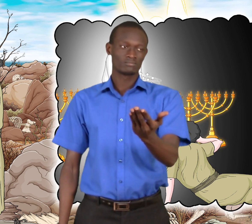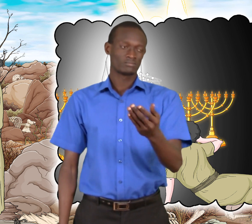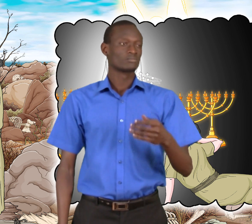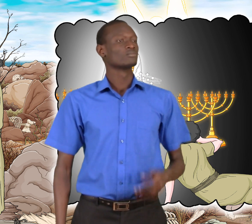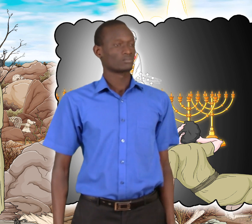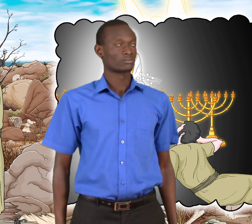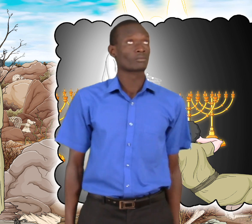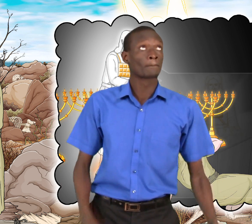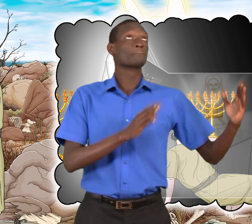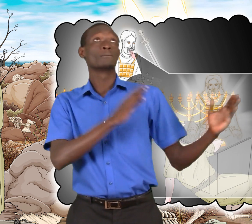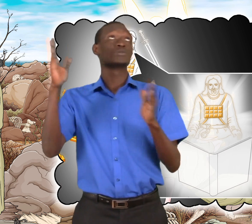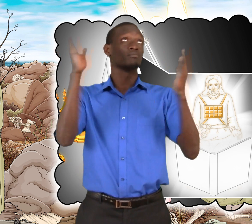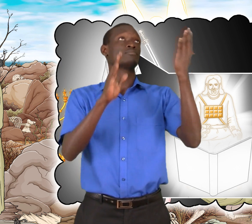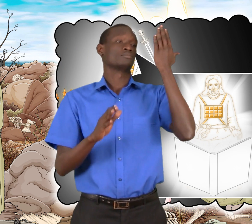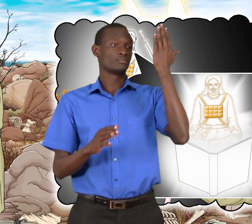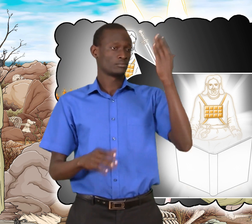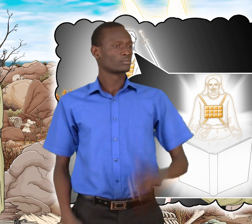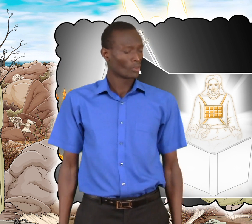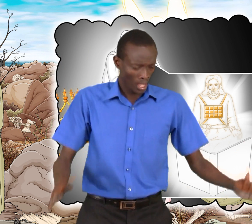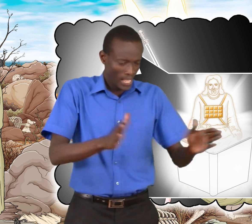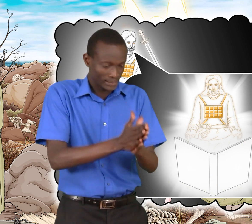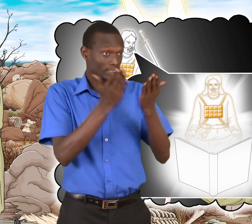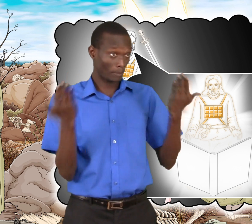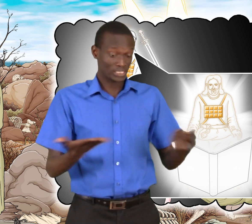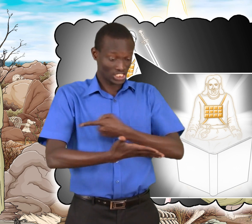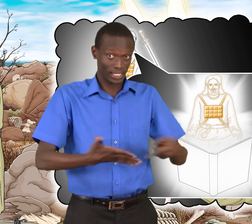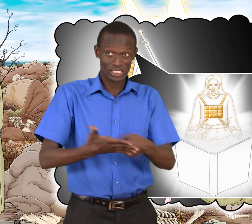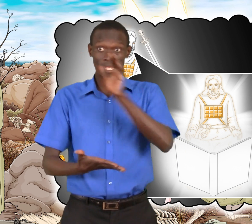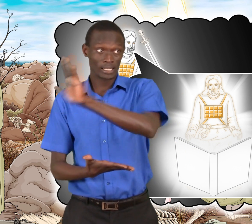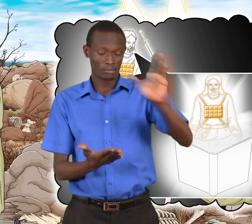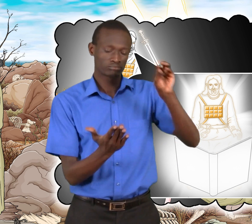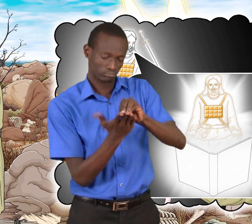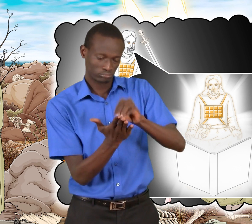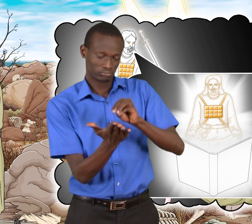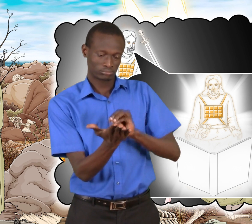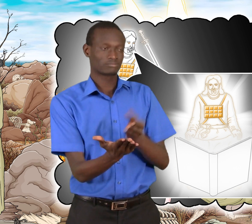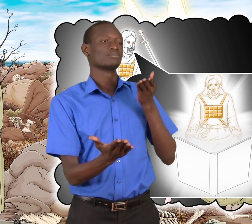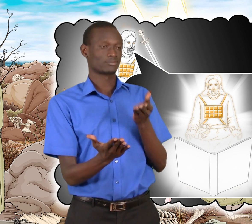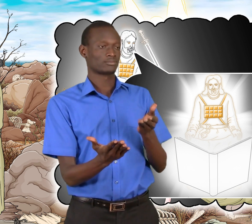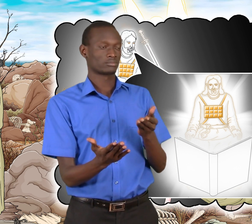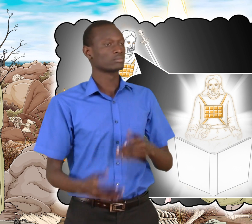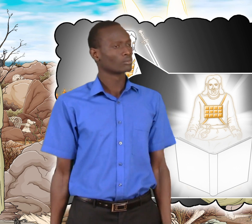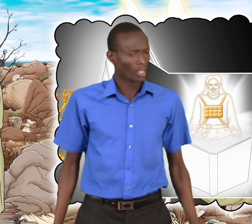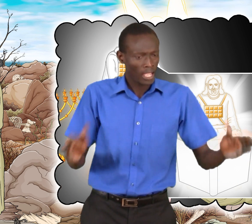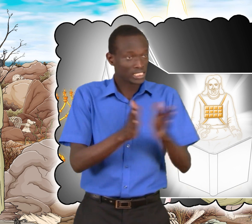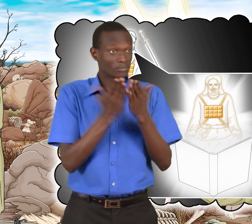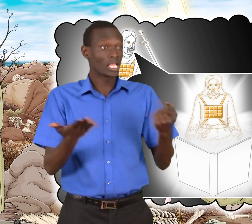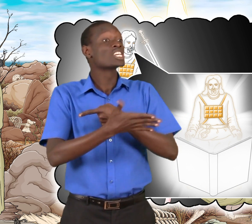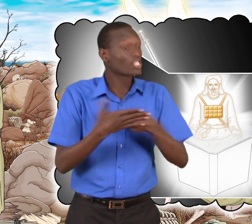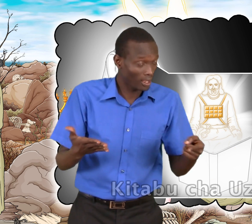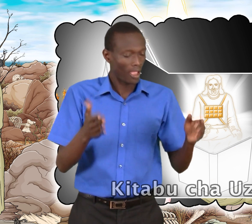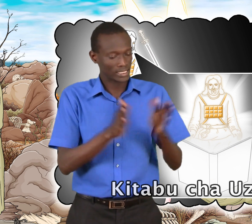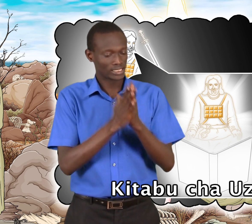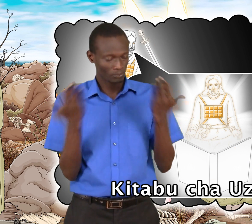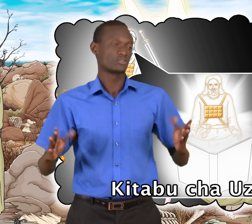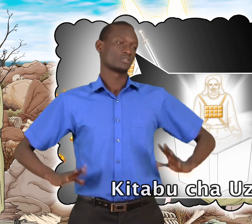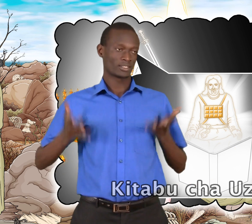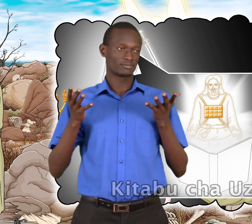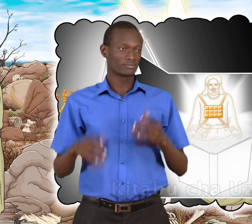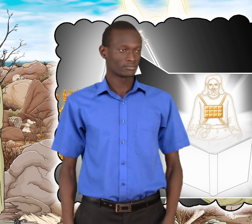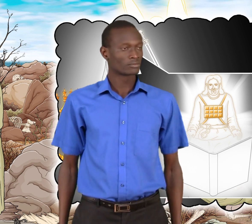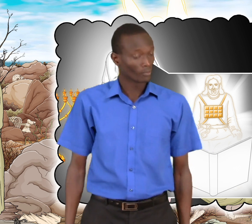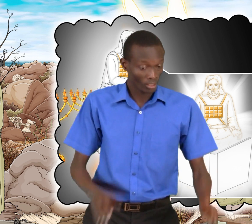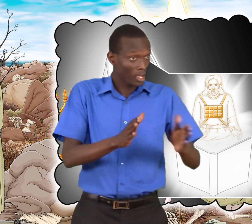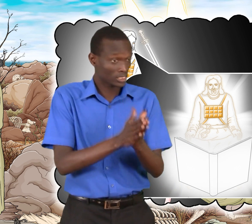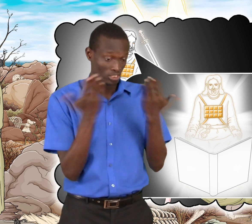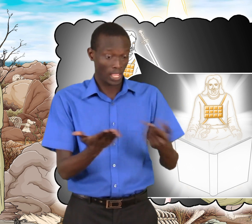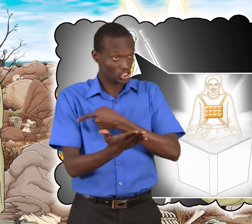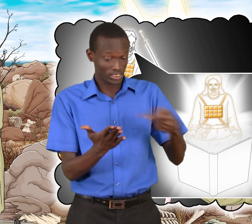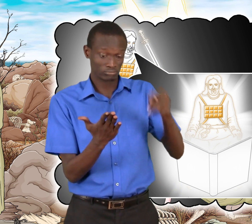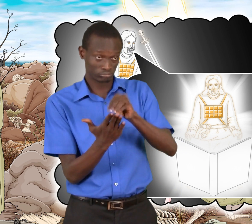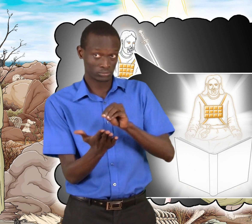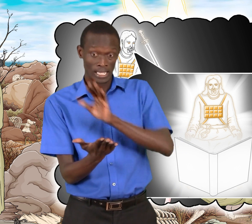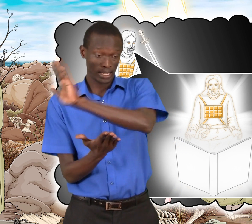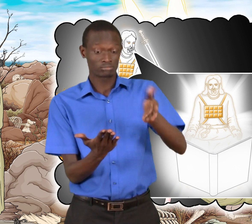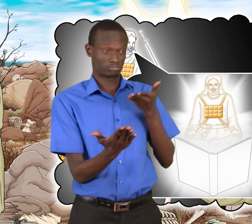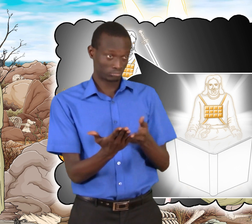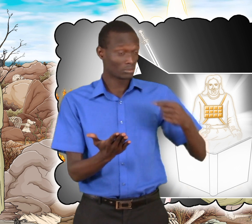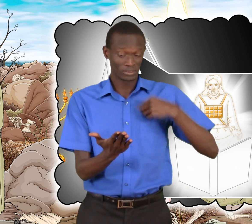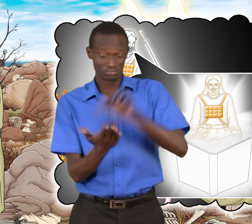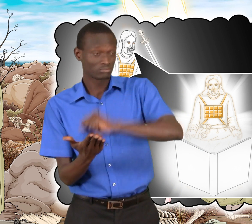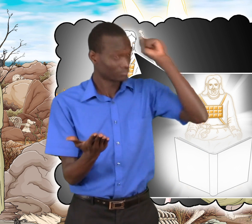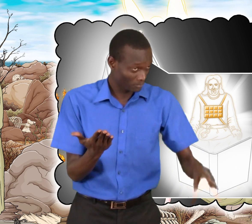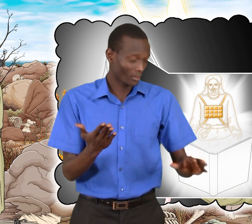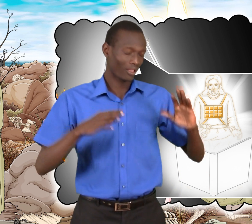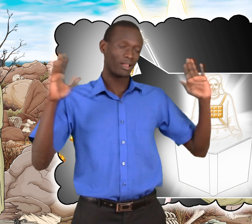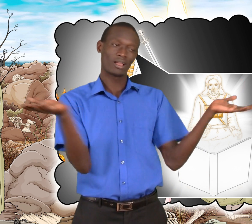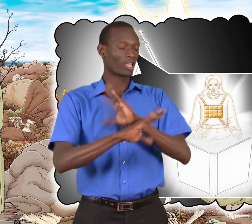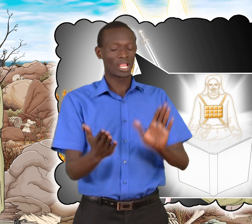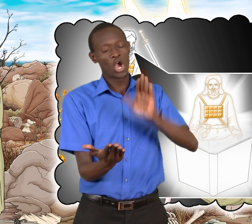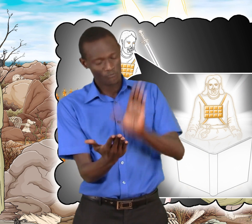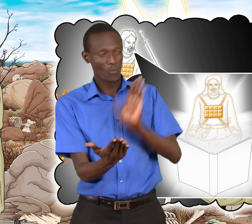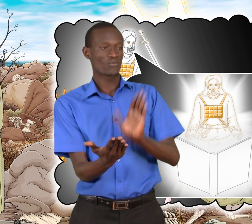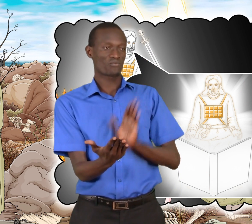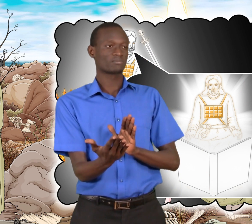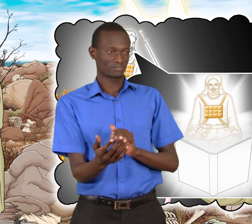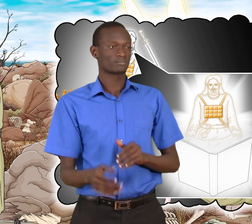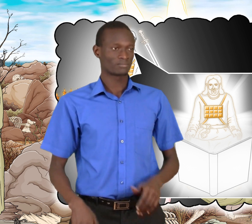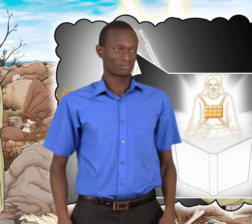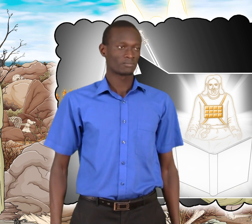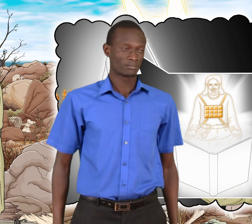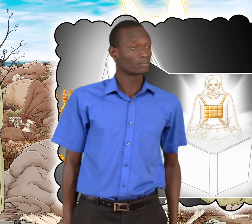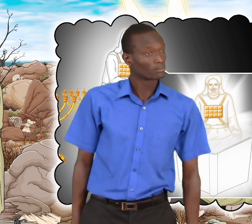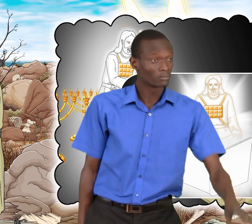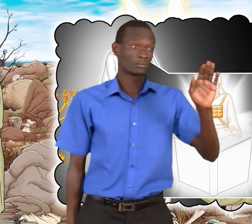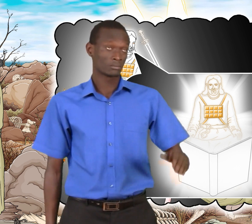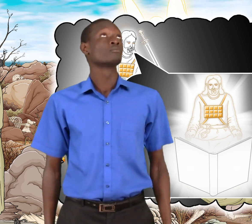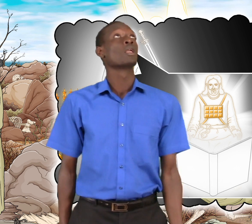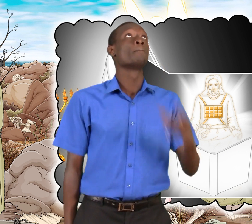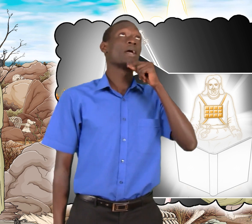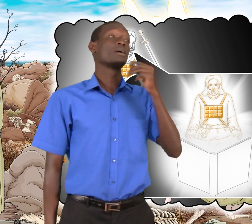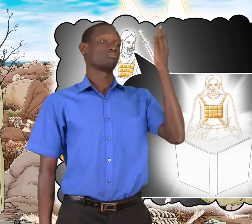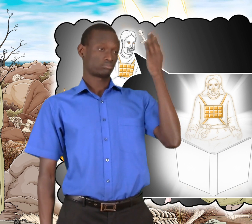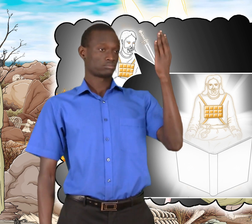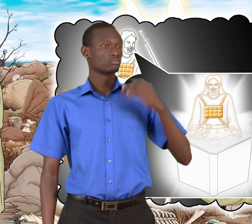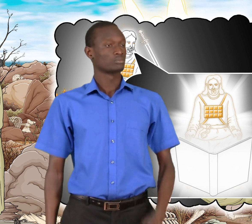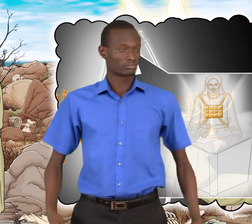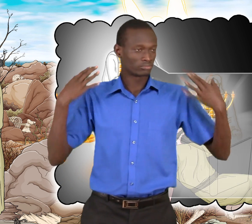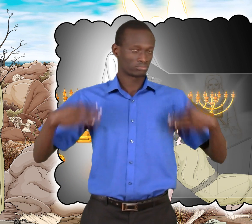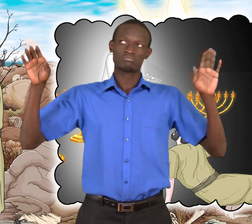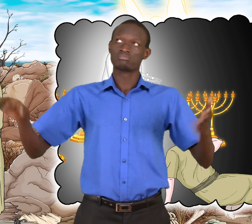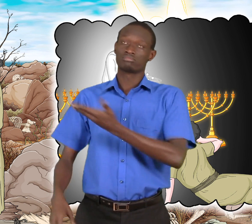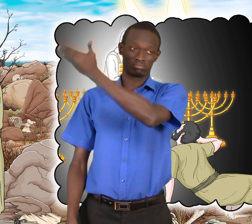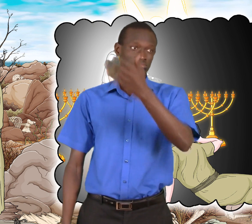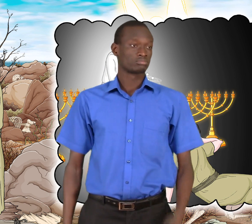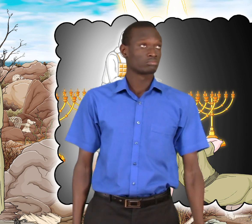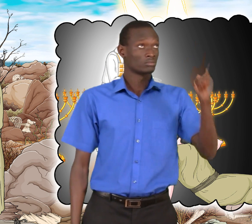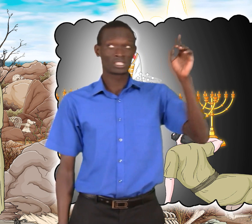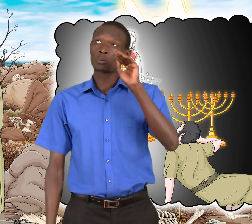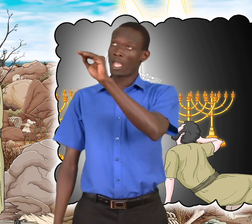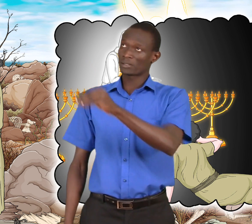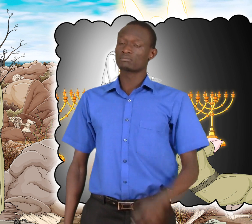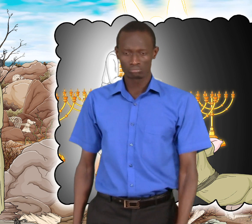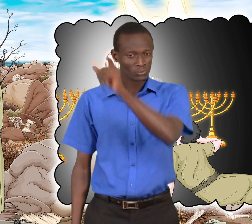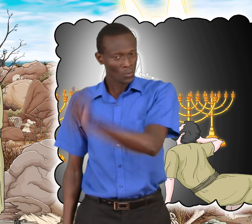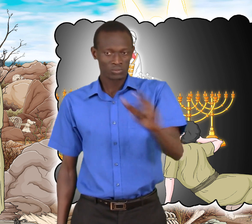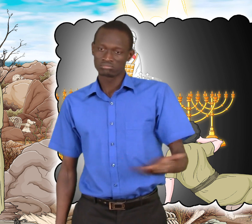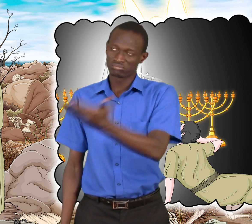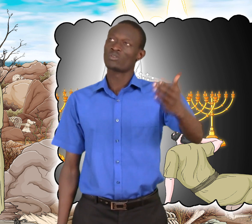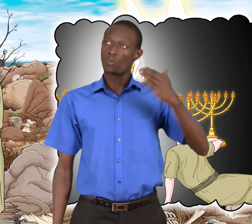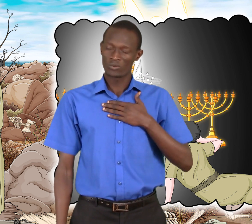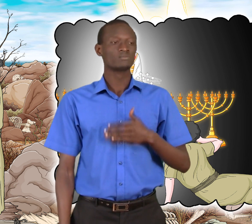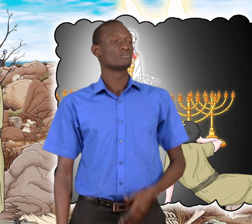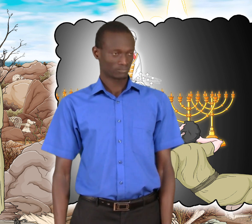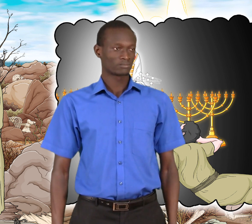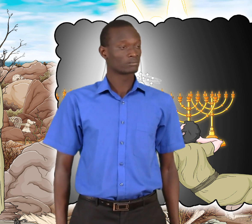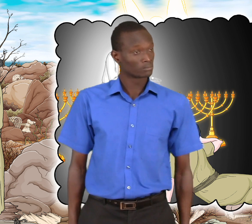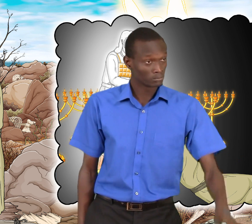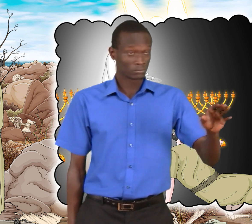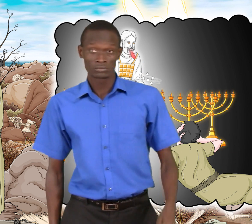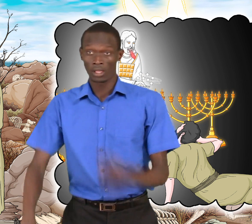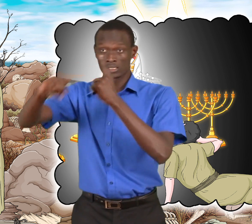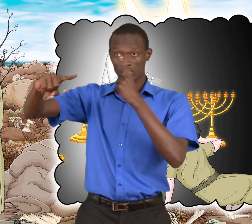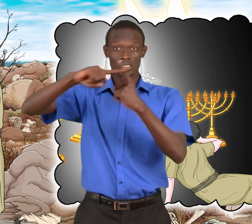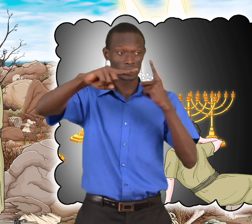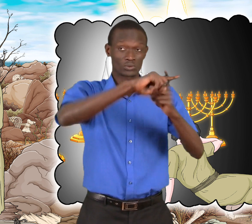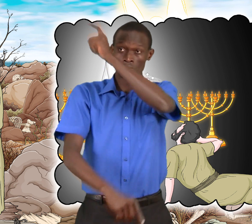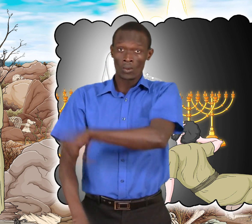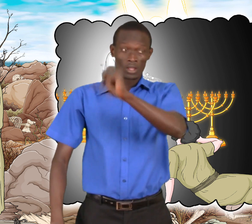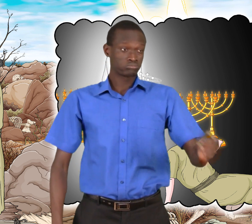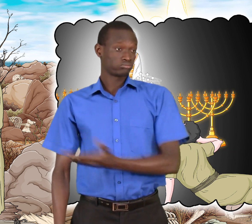And I will never blot out his name from the Book of Life, but I will confess his name before My Father and His angels.